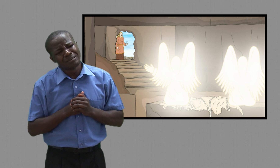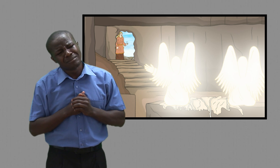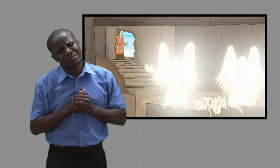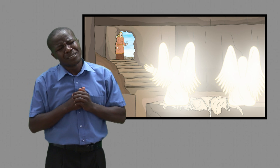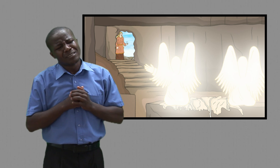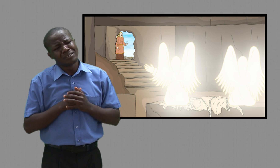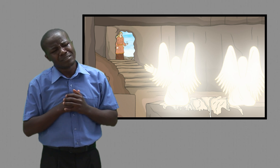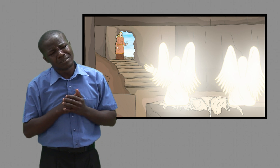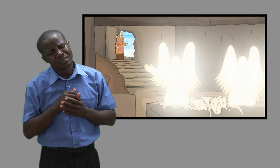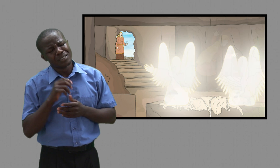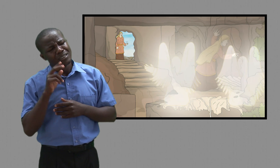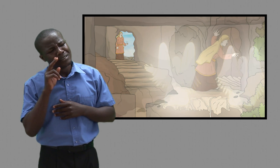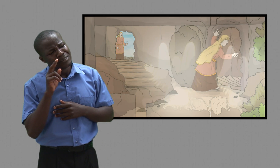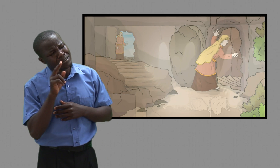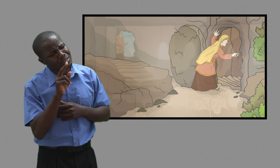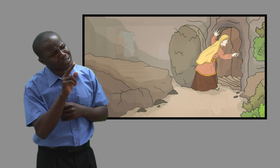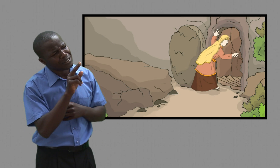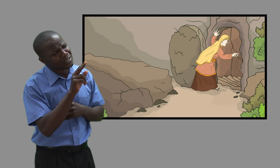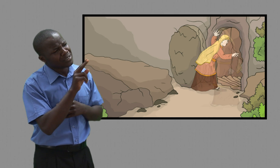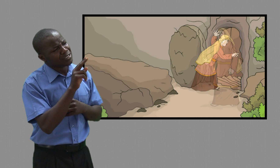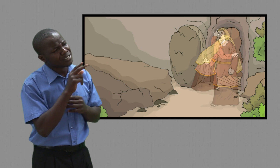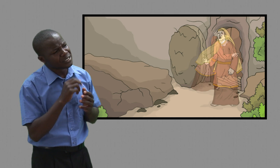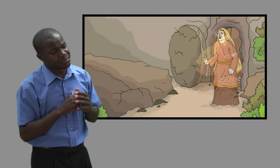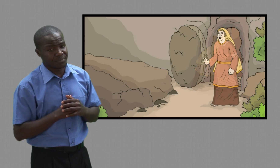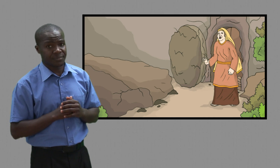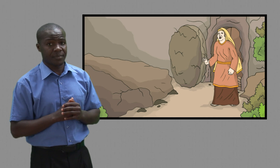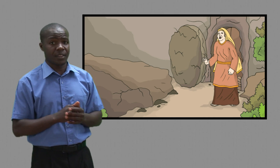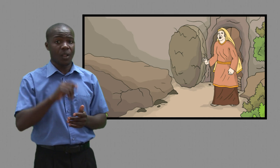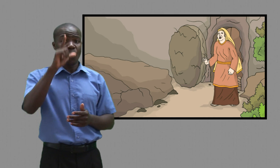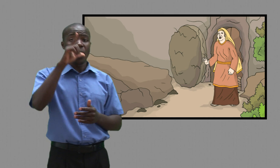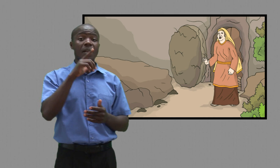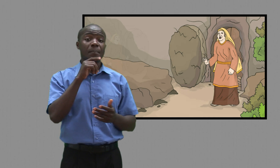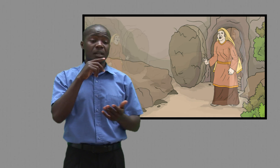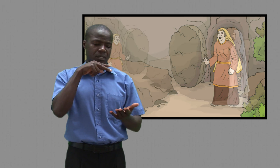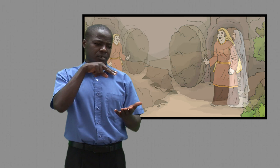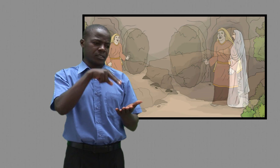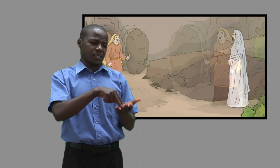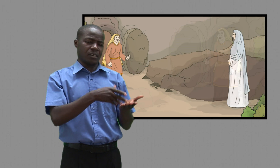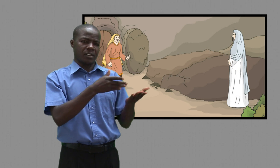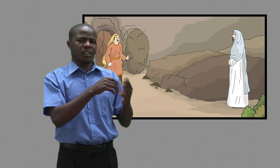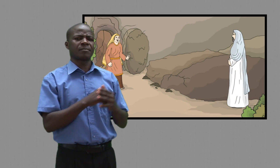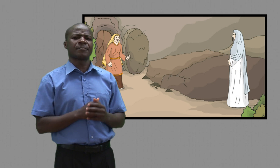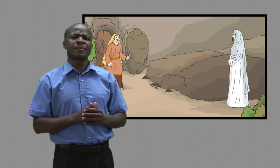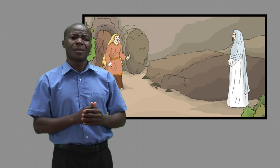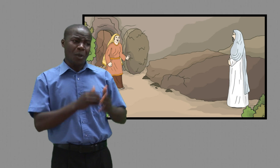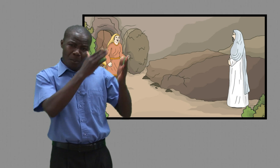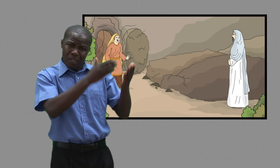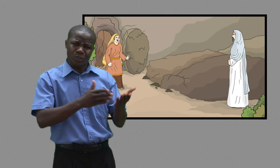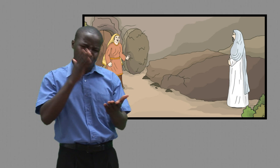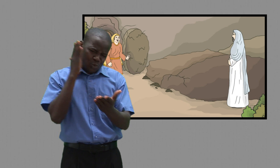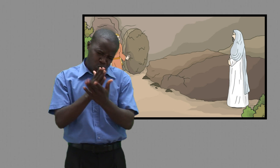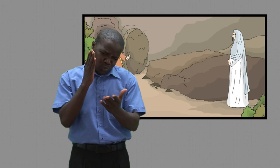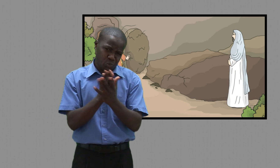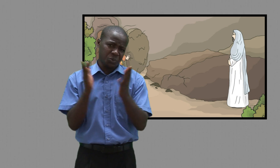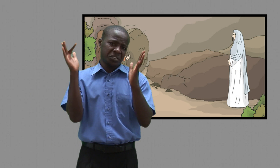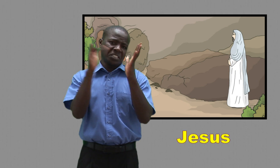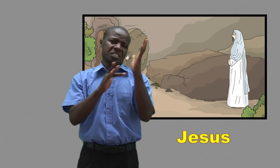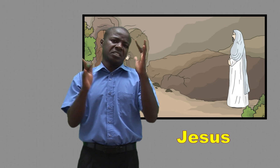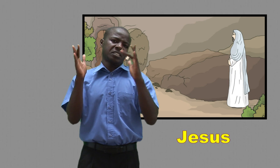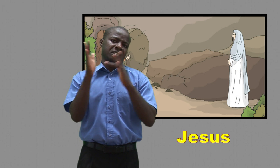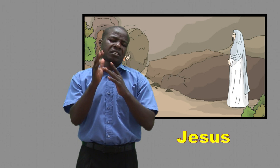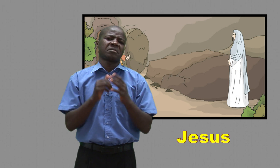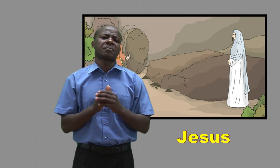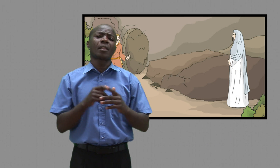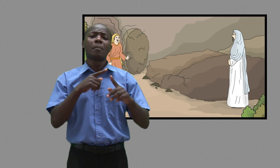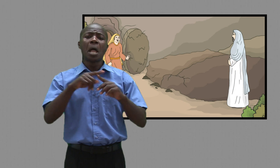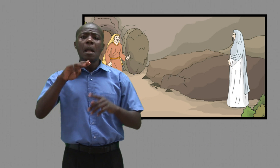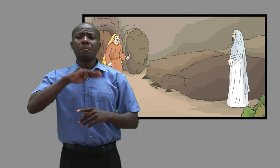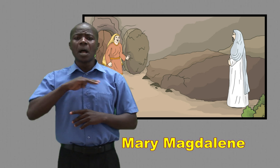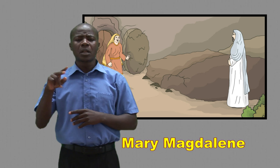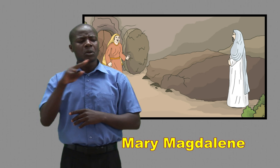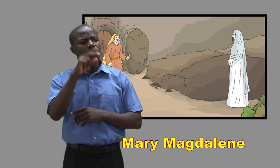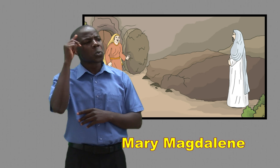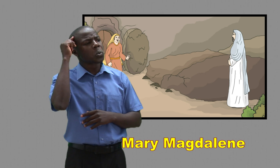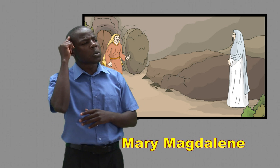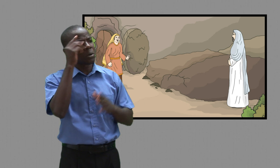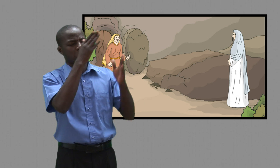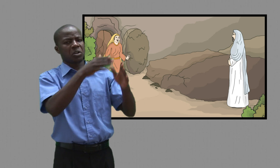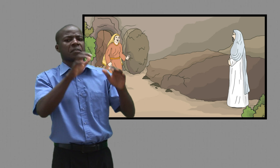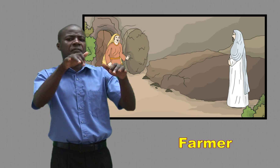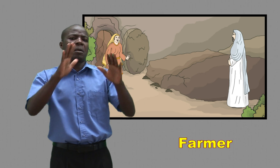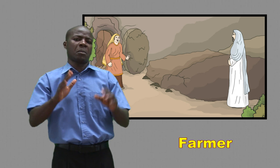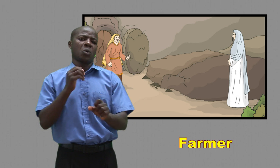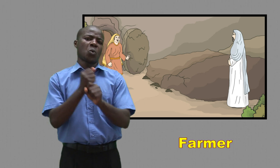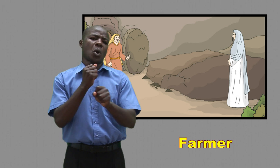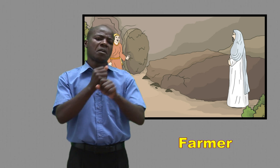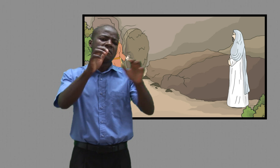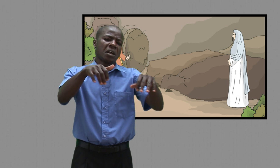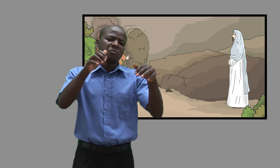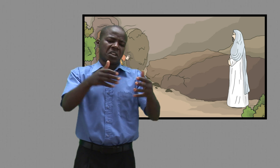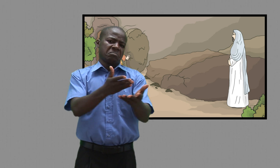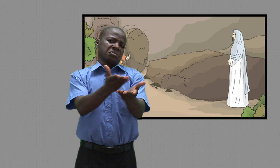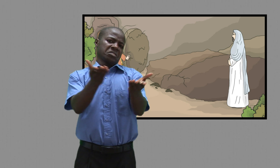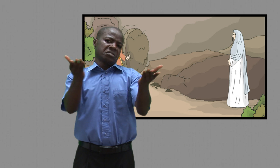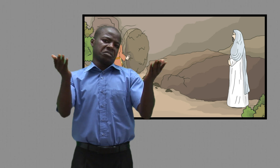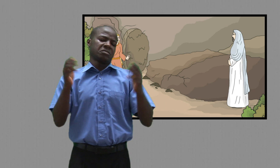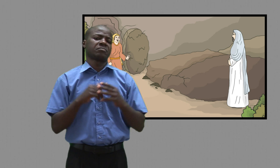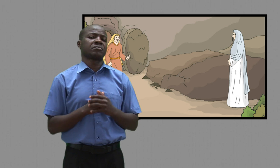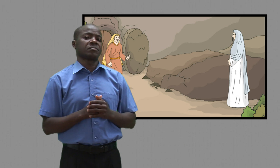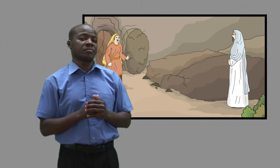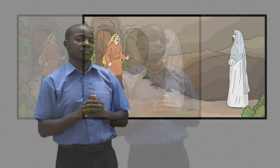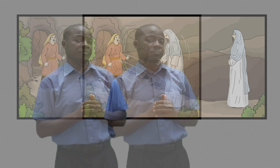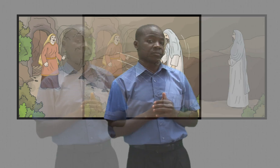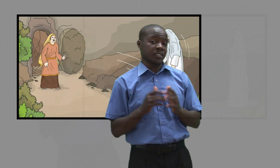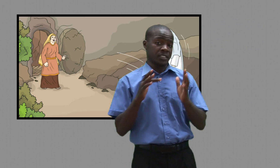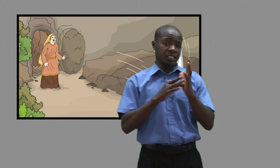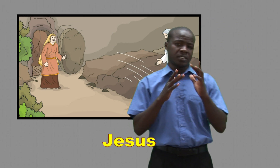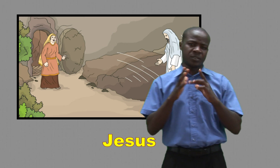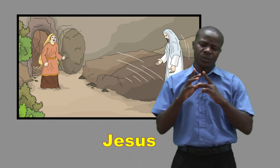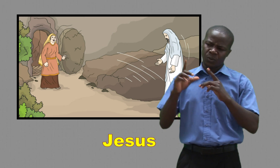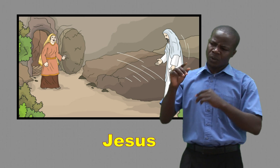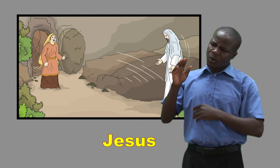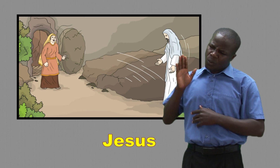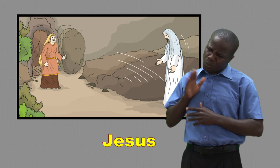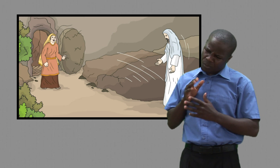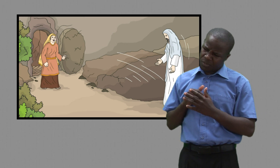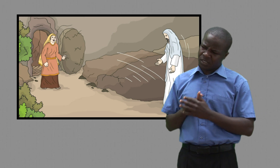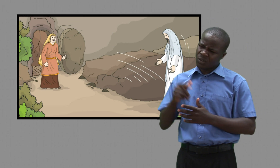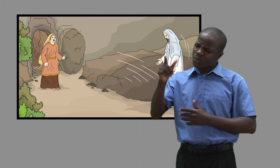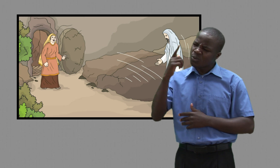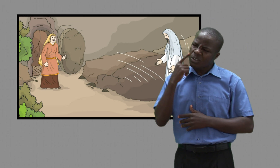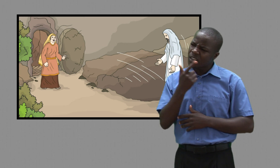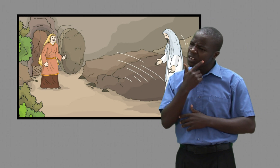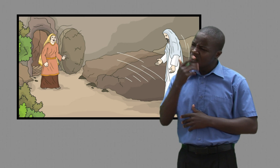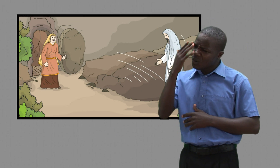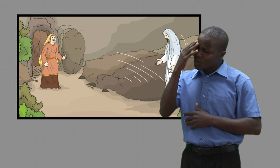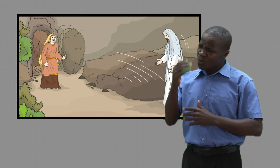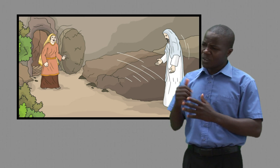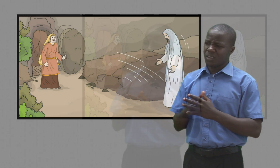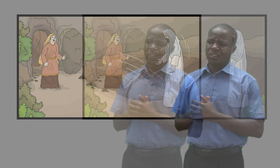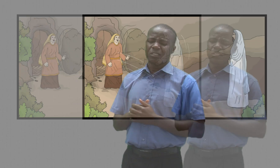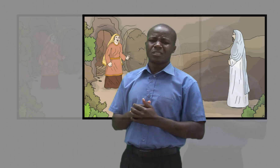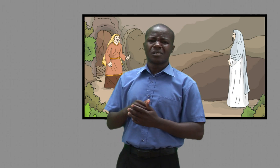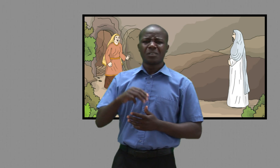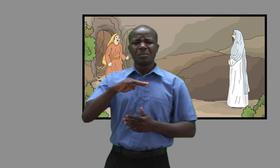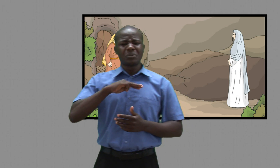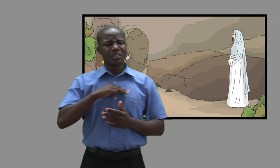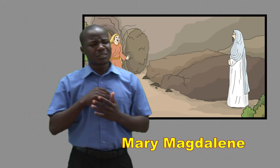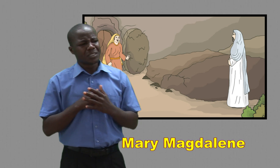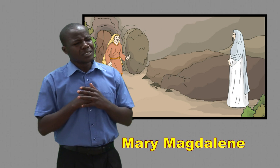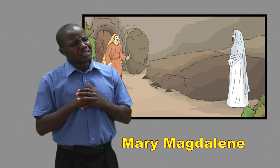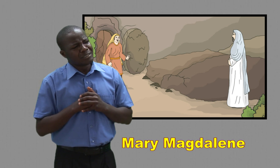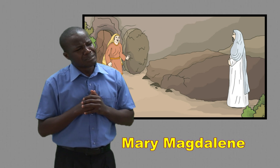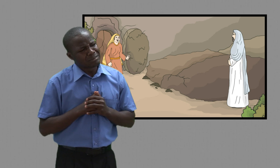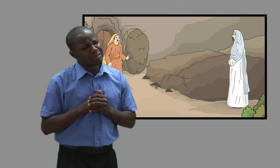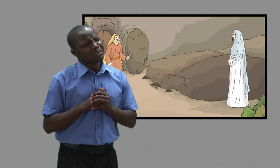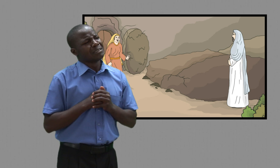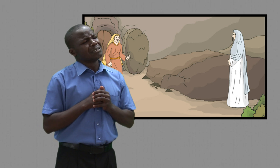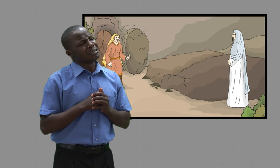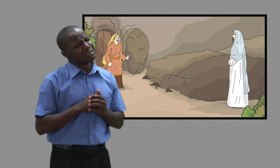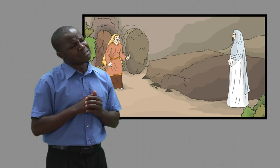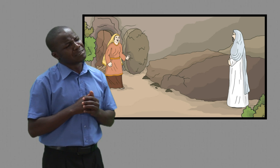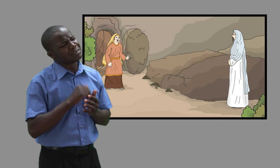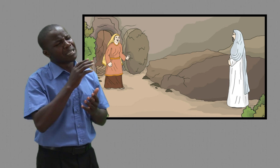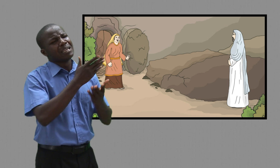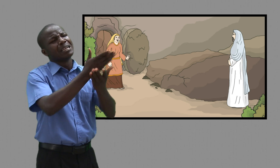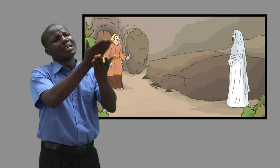When she had said this, she turned around and saw Jesus standing there; but she did not recognize that it was Jesus. “Woman, why are you weeping?” Jesus asked.